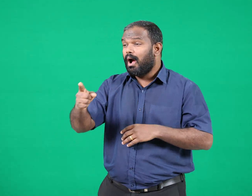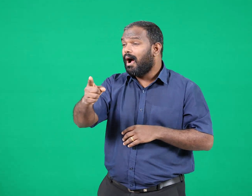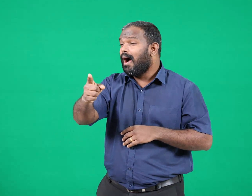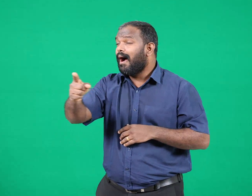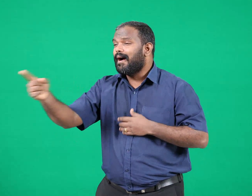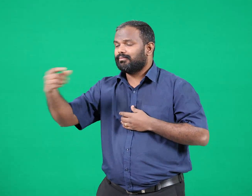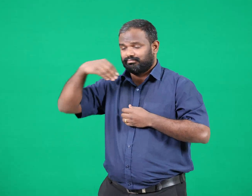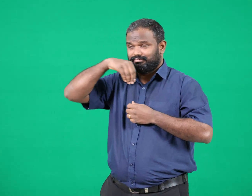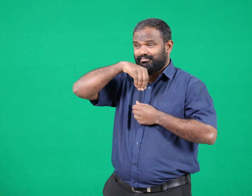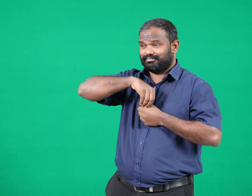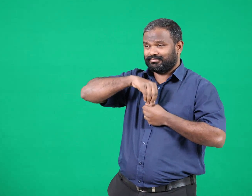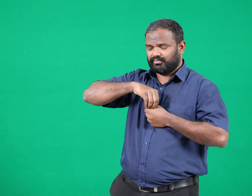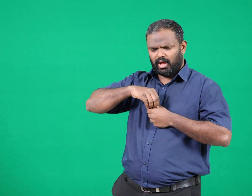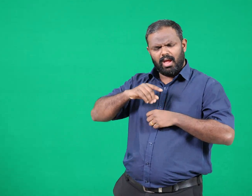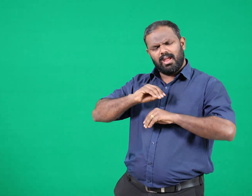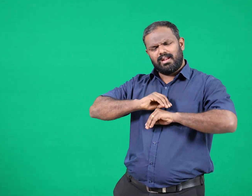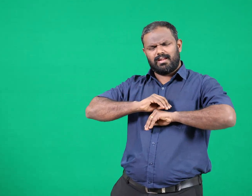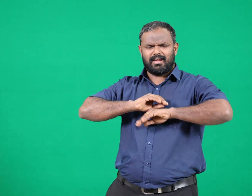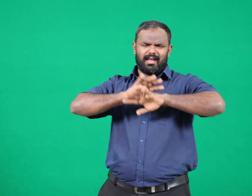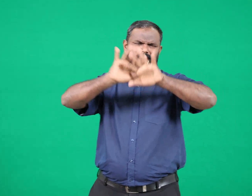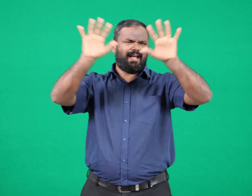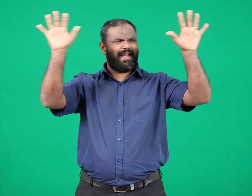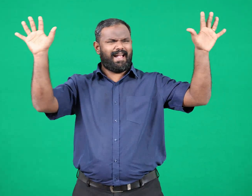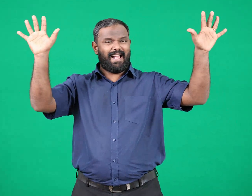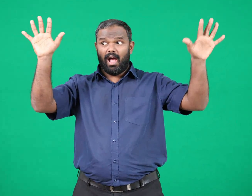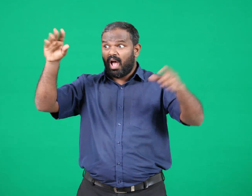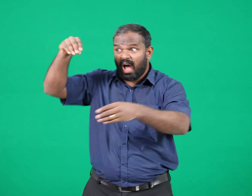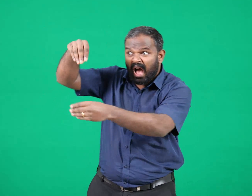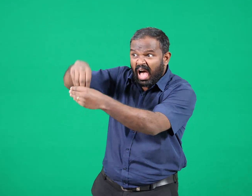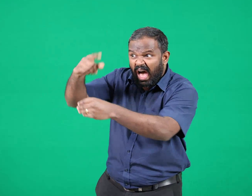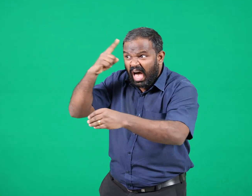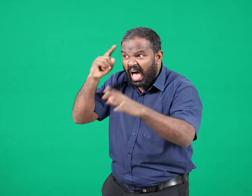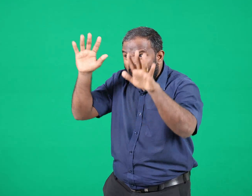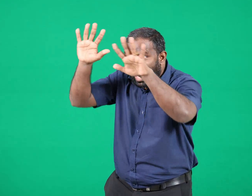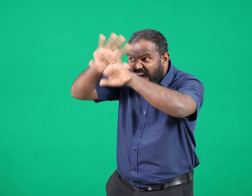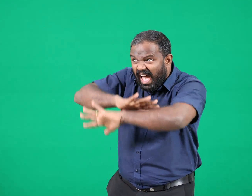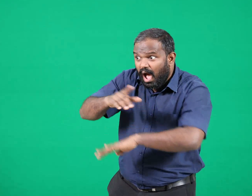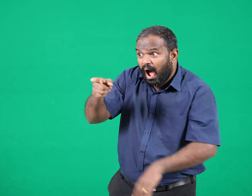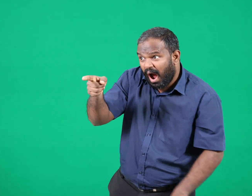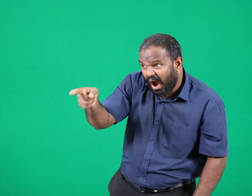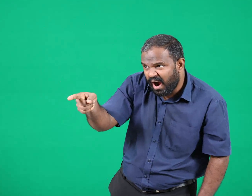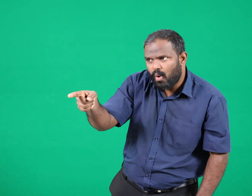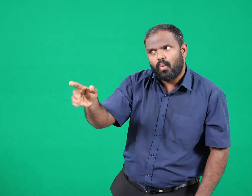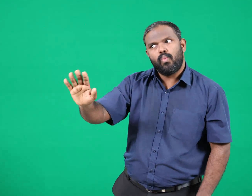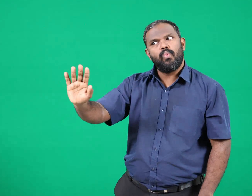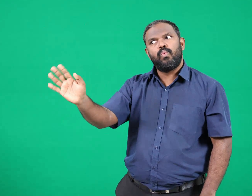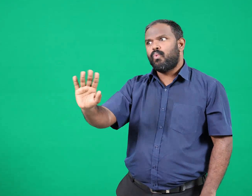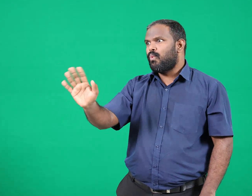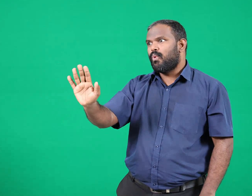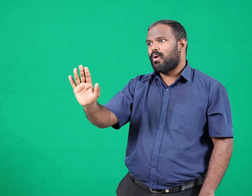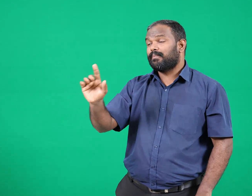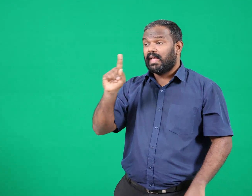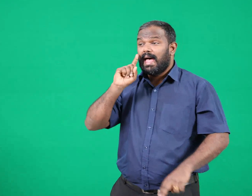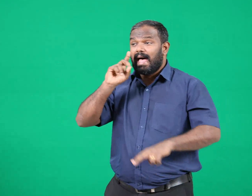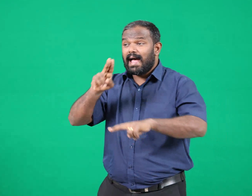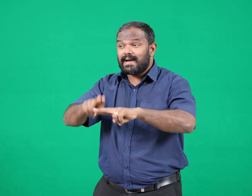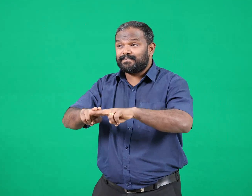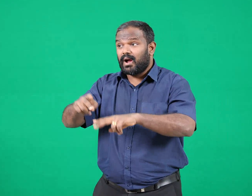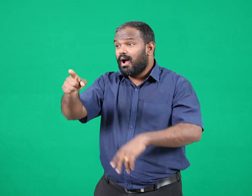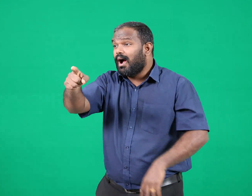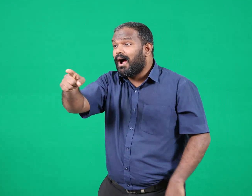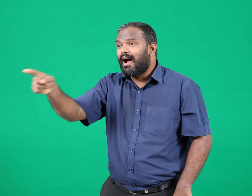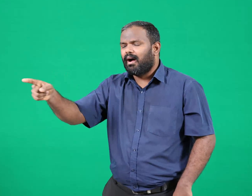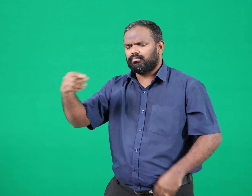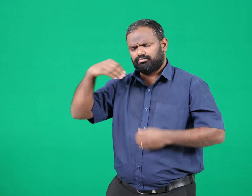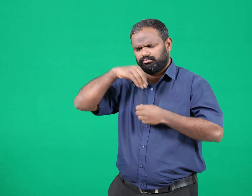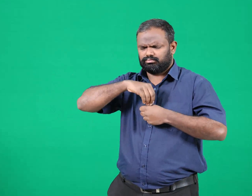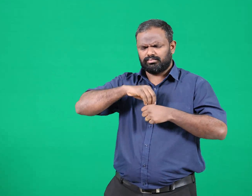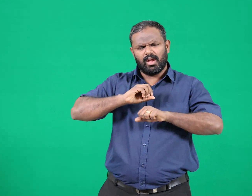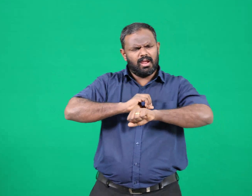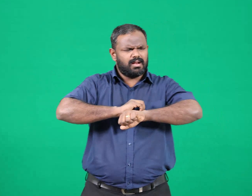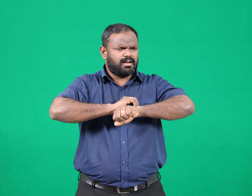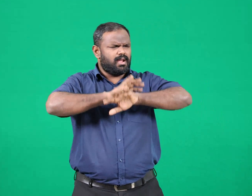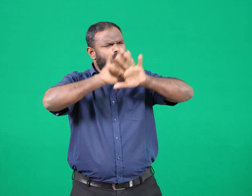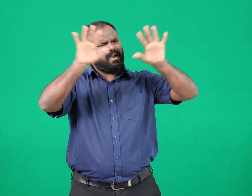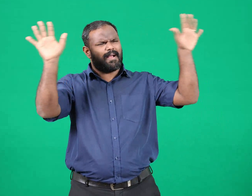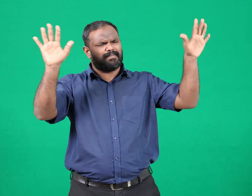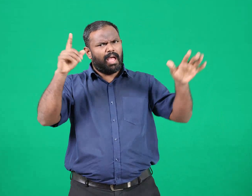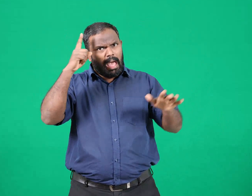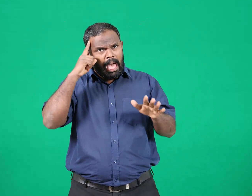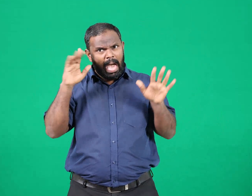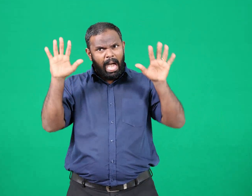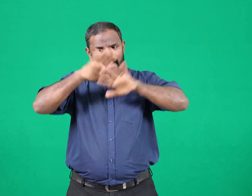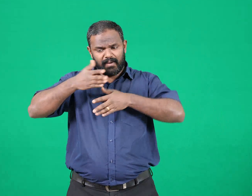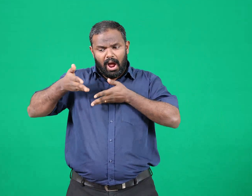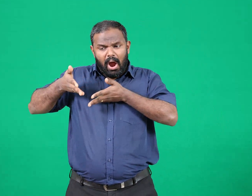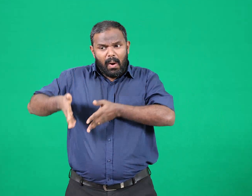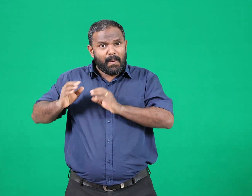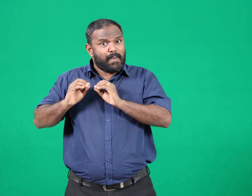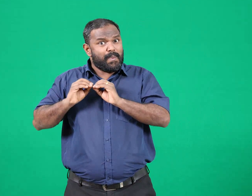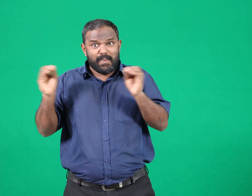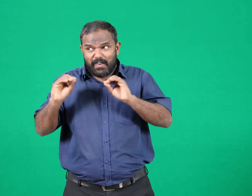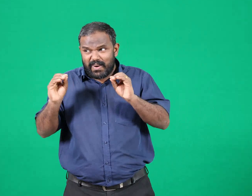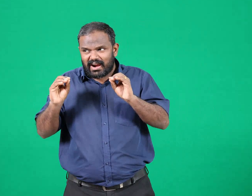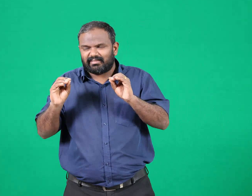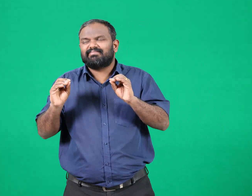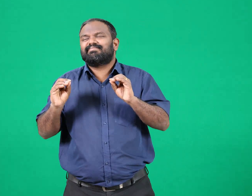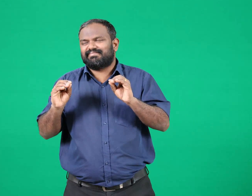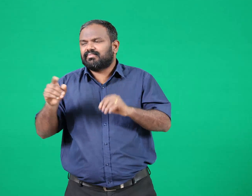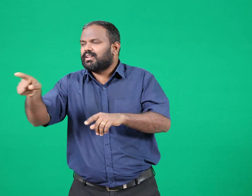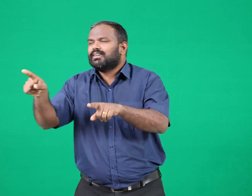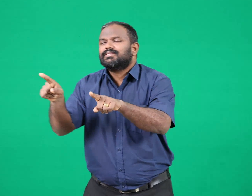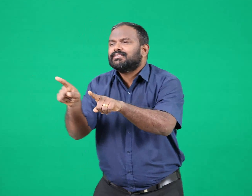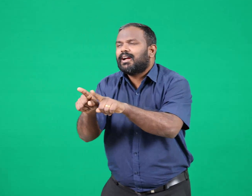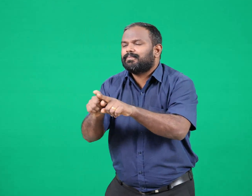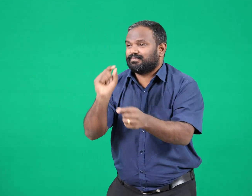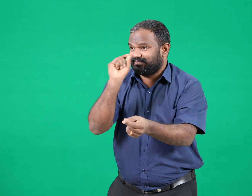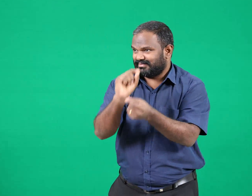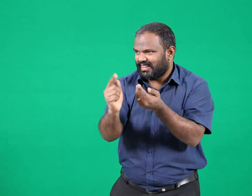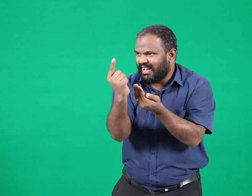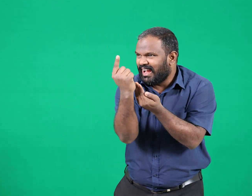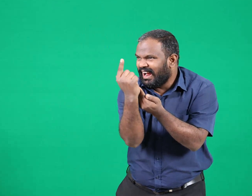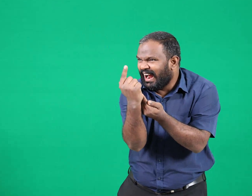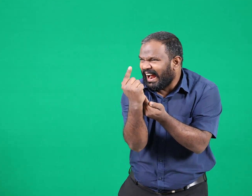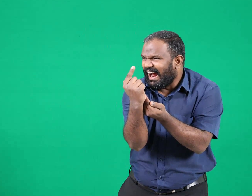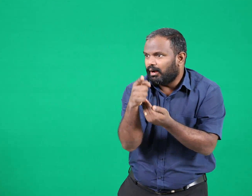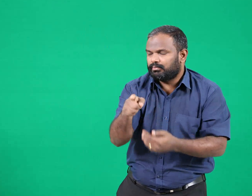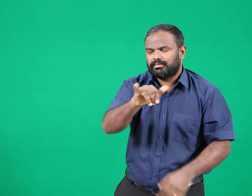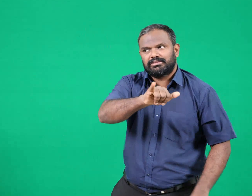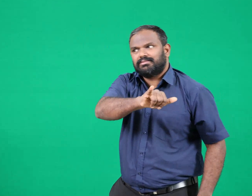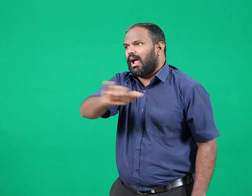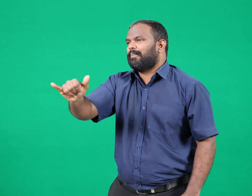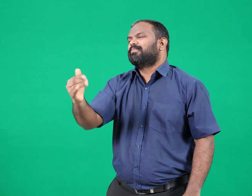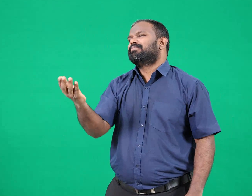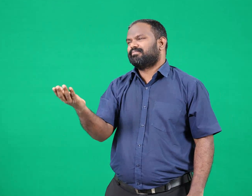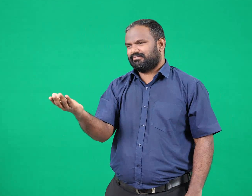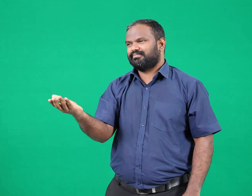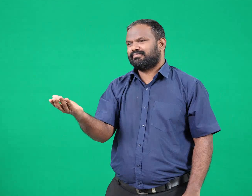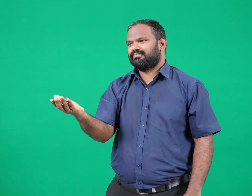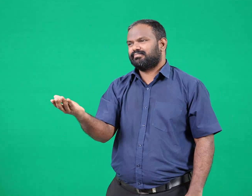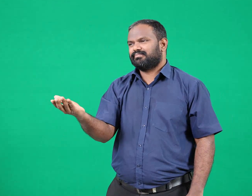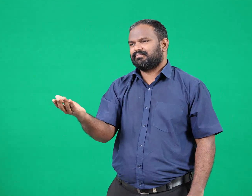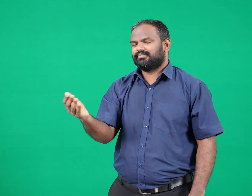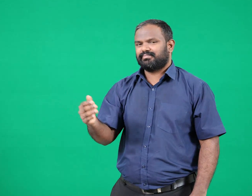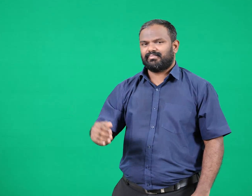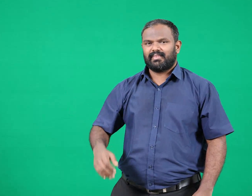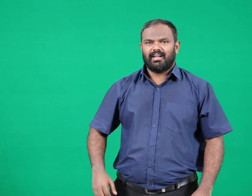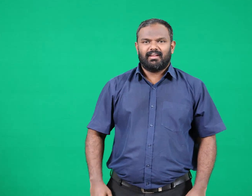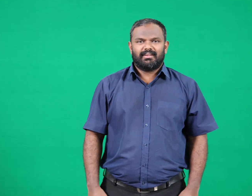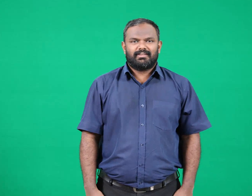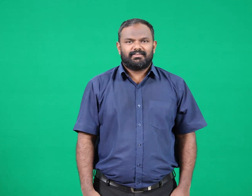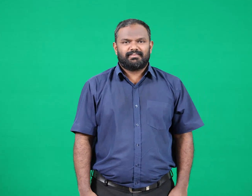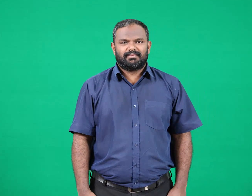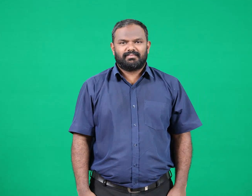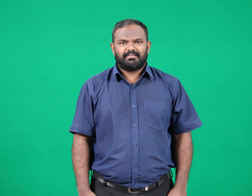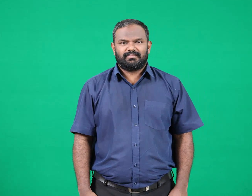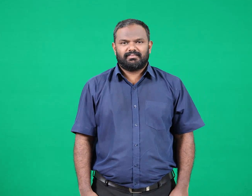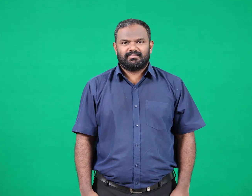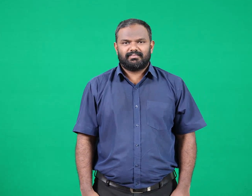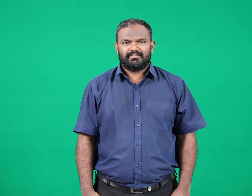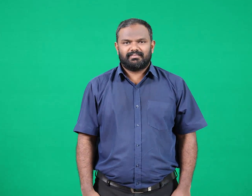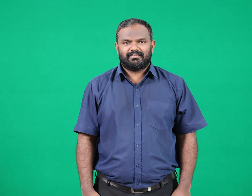So if your whole body is full of light, with no part of it in darkness, you will be radiant, as though a lamp were shining on you."